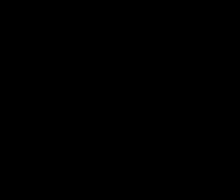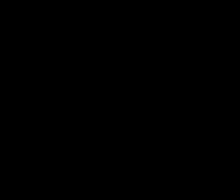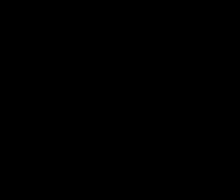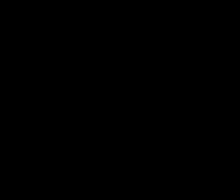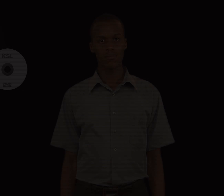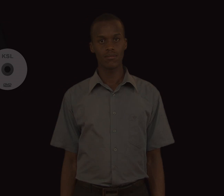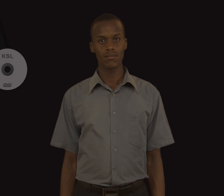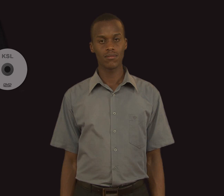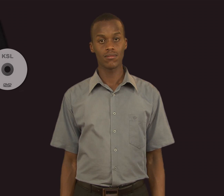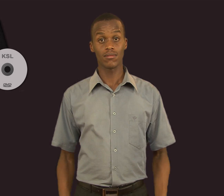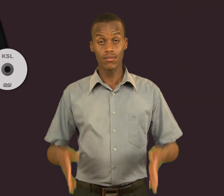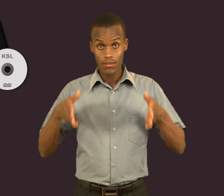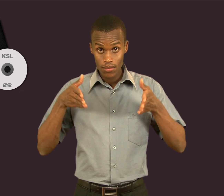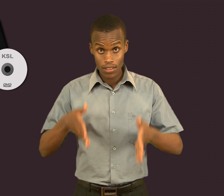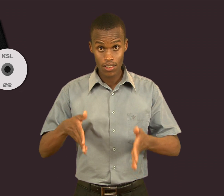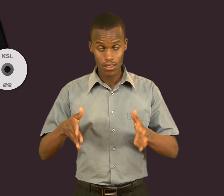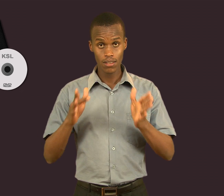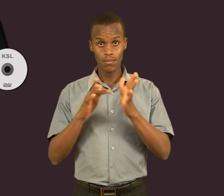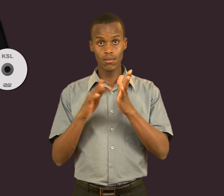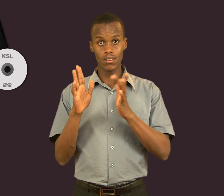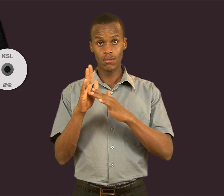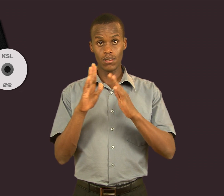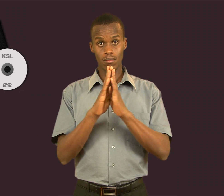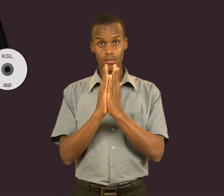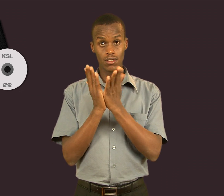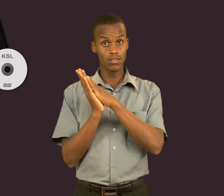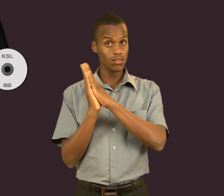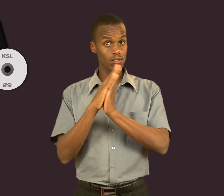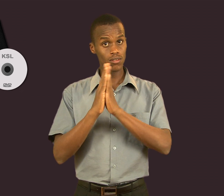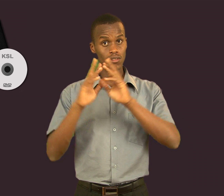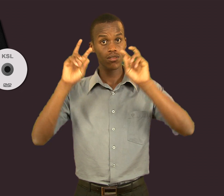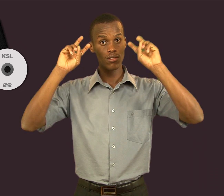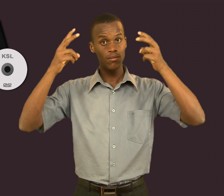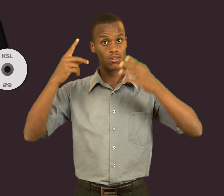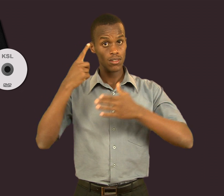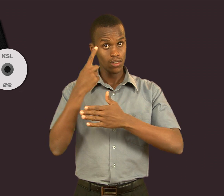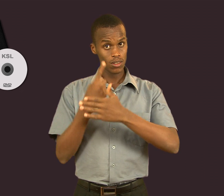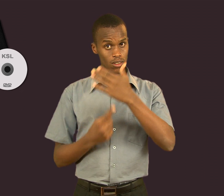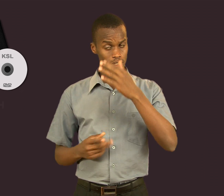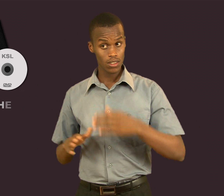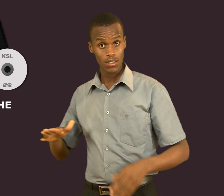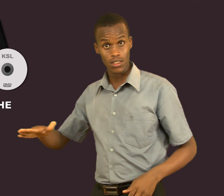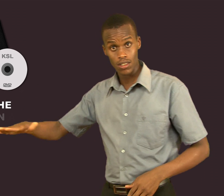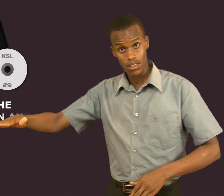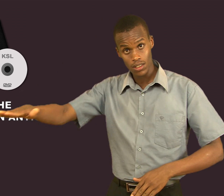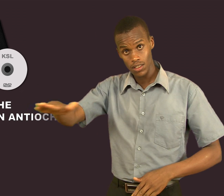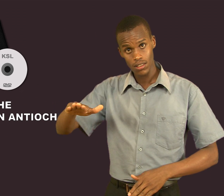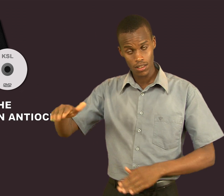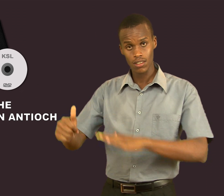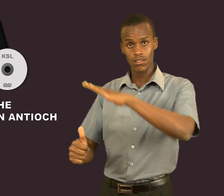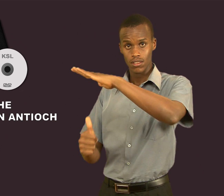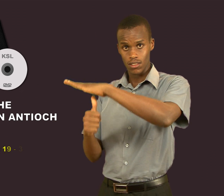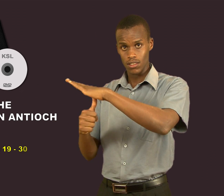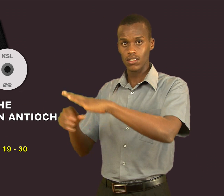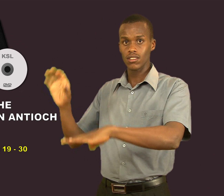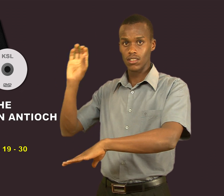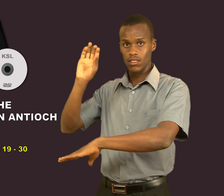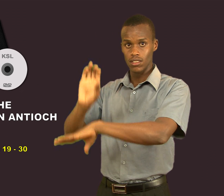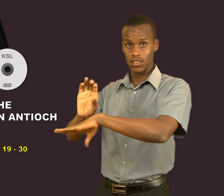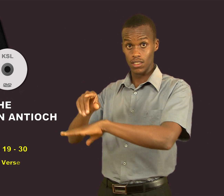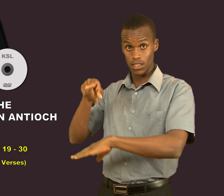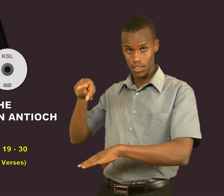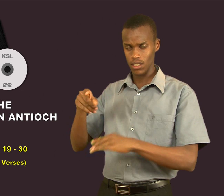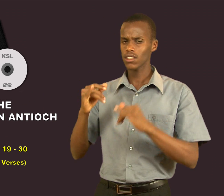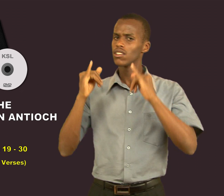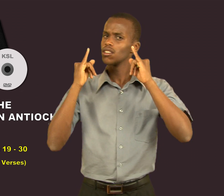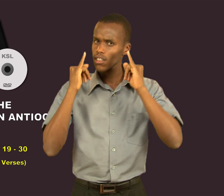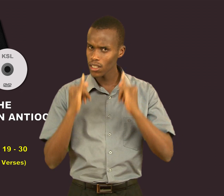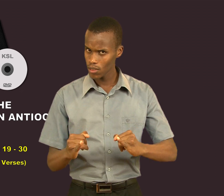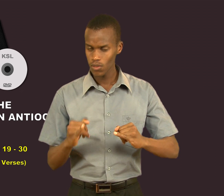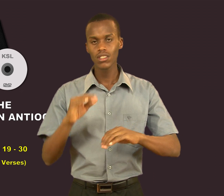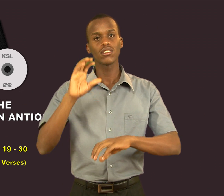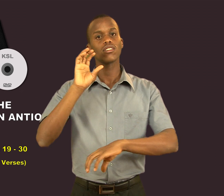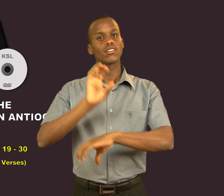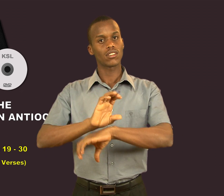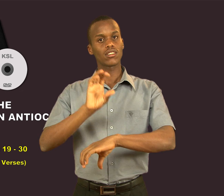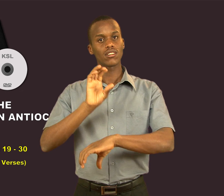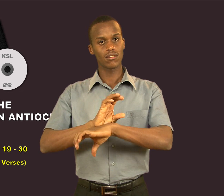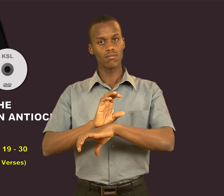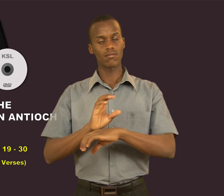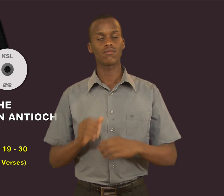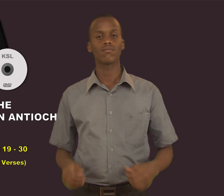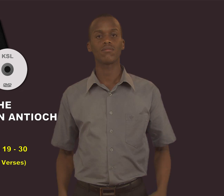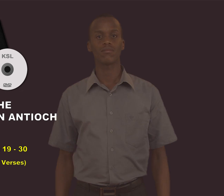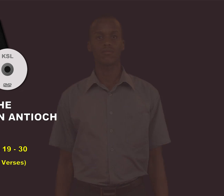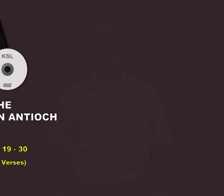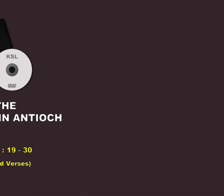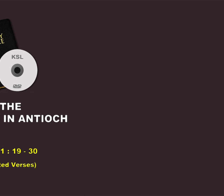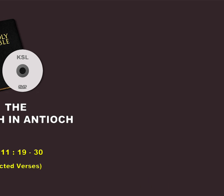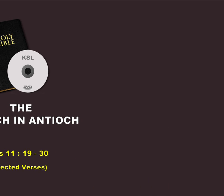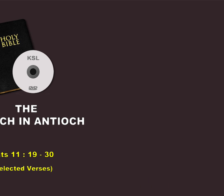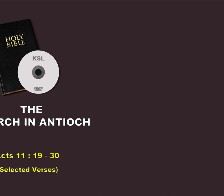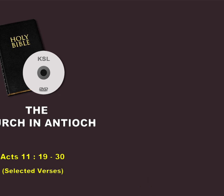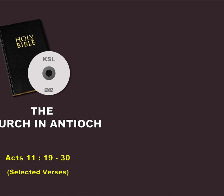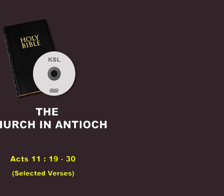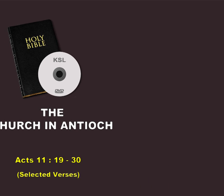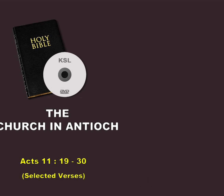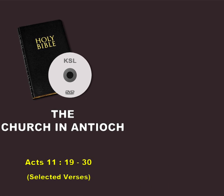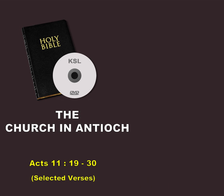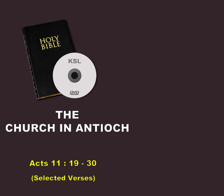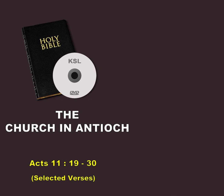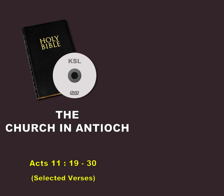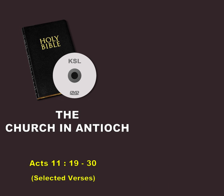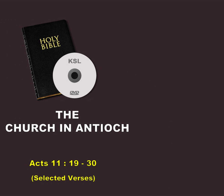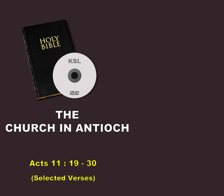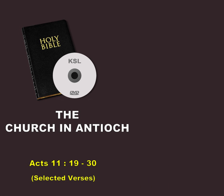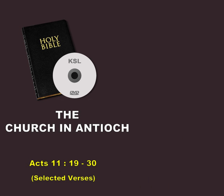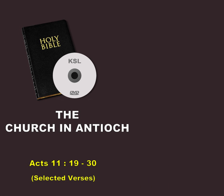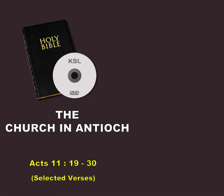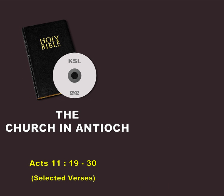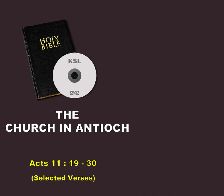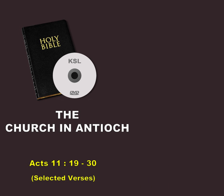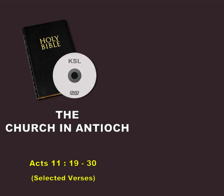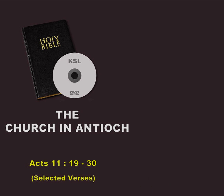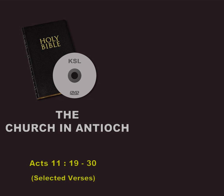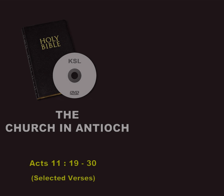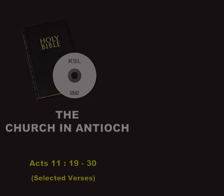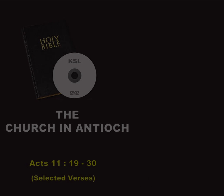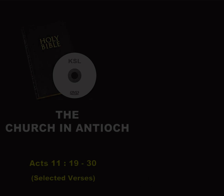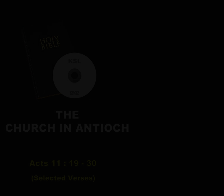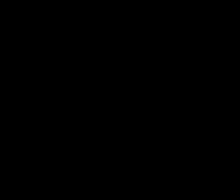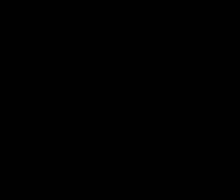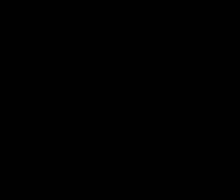The church in Antioch